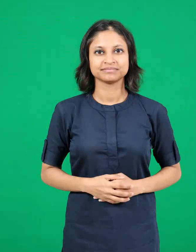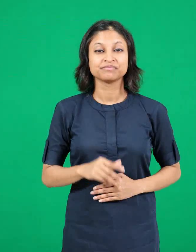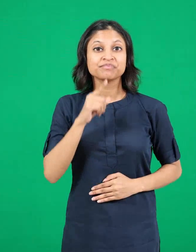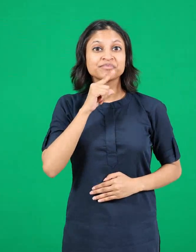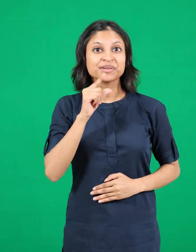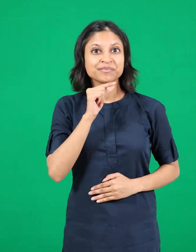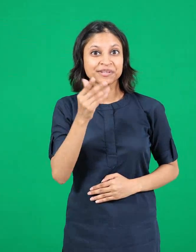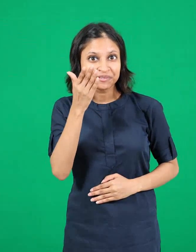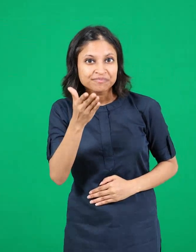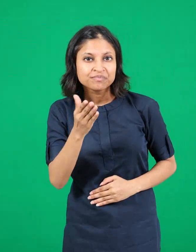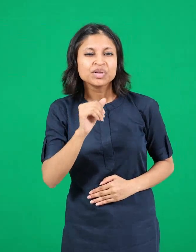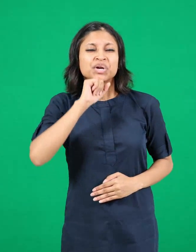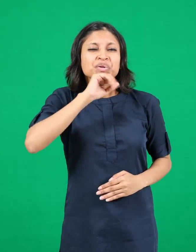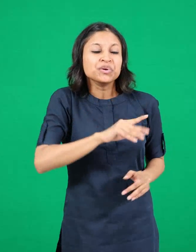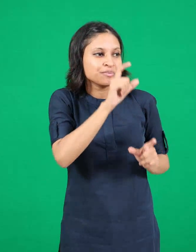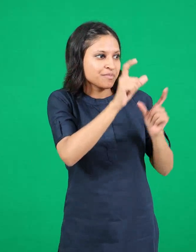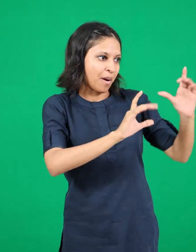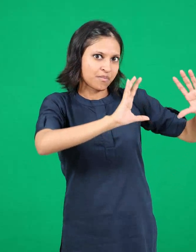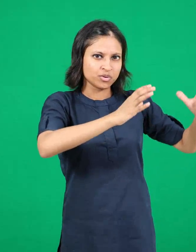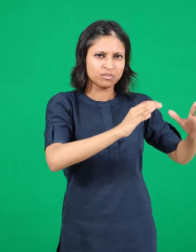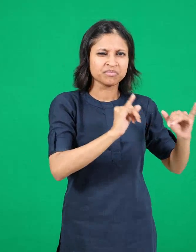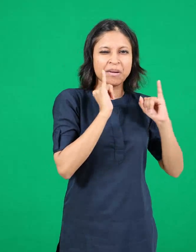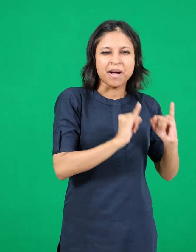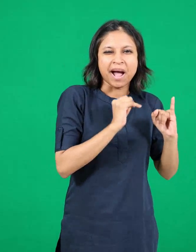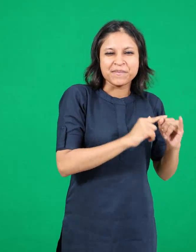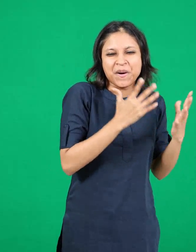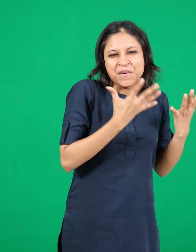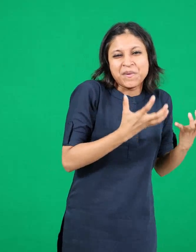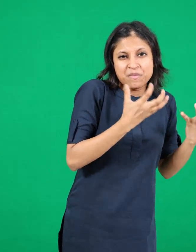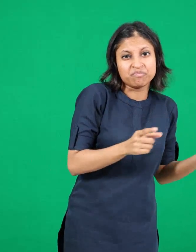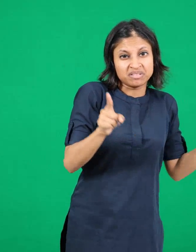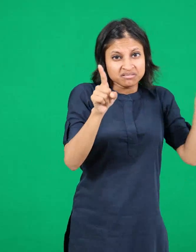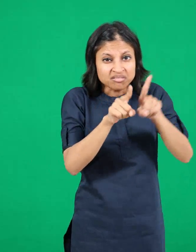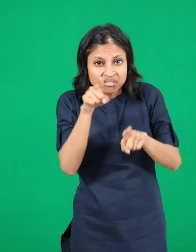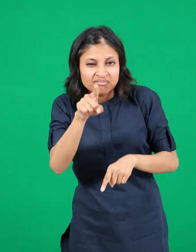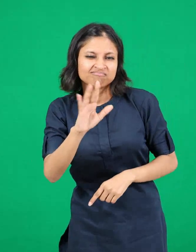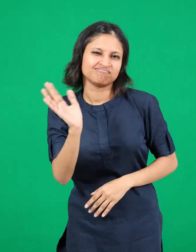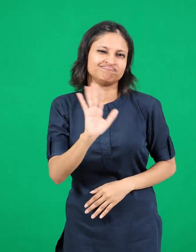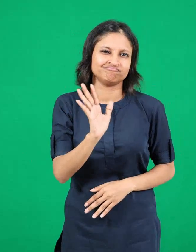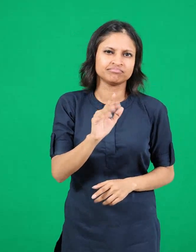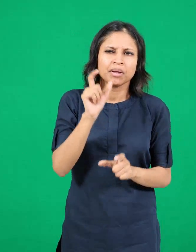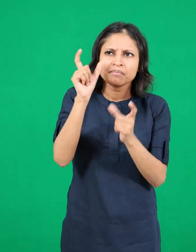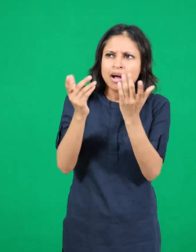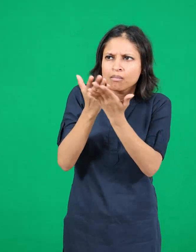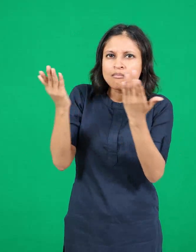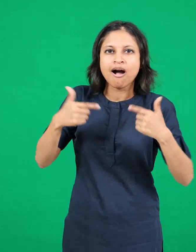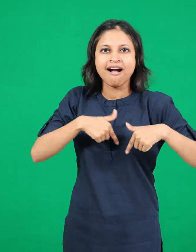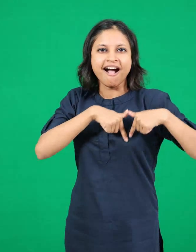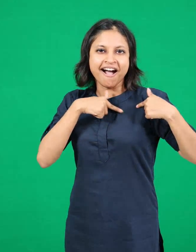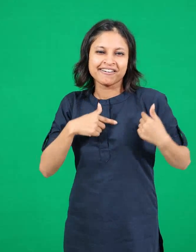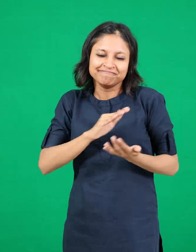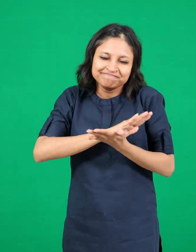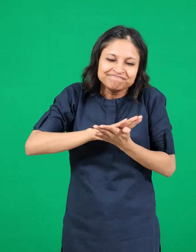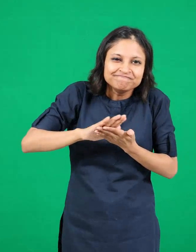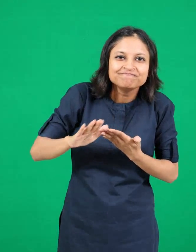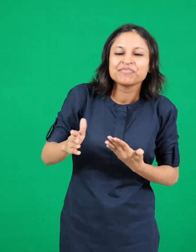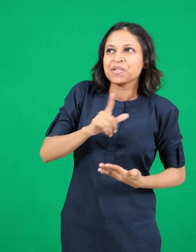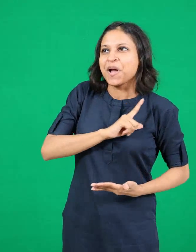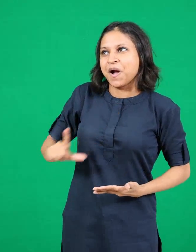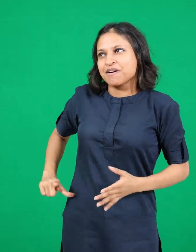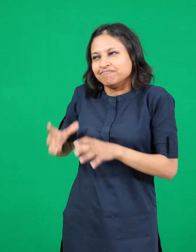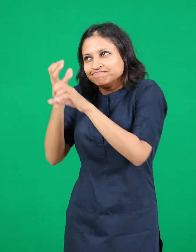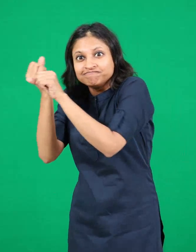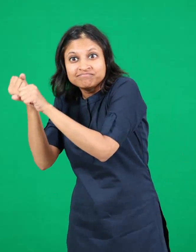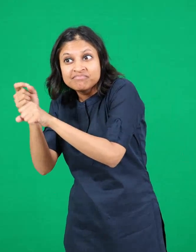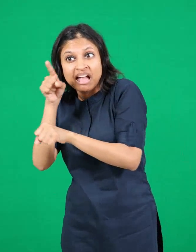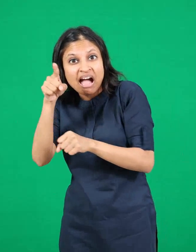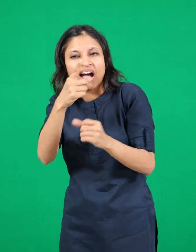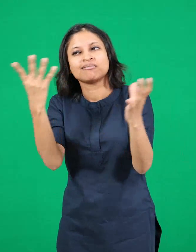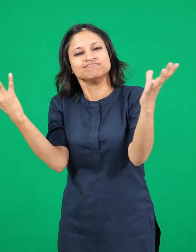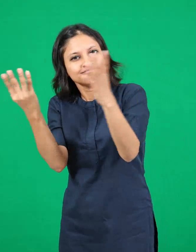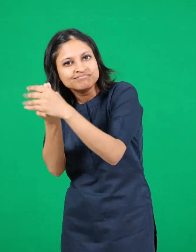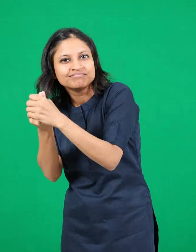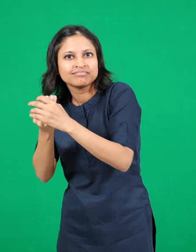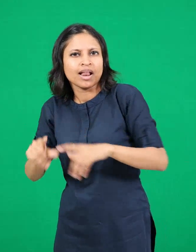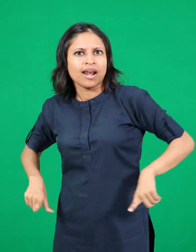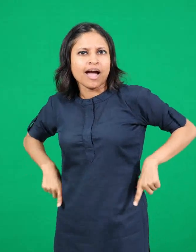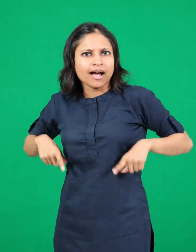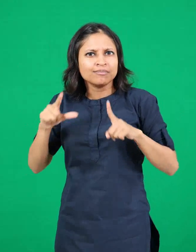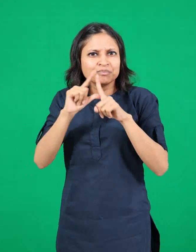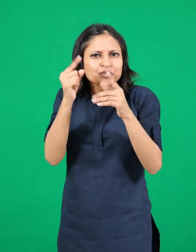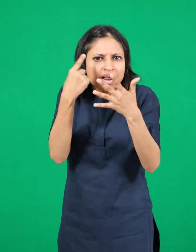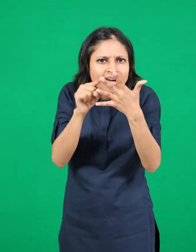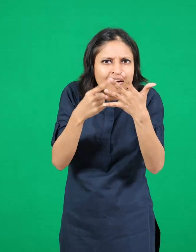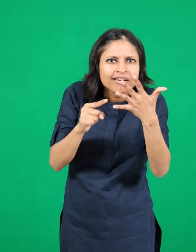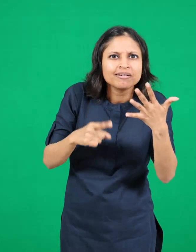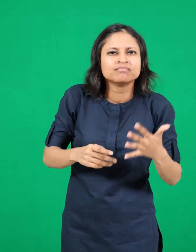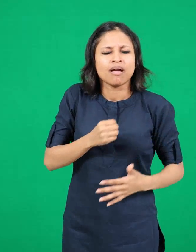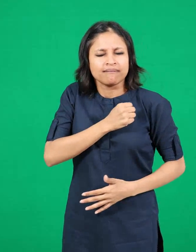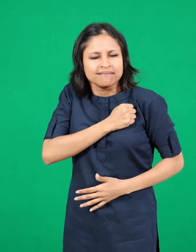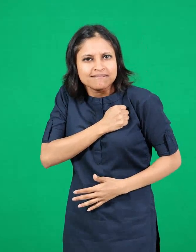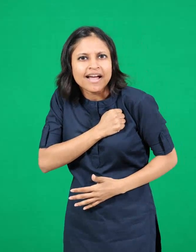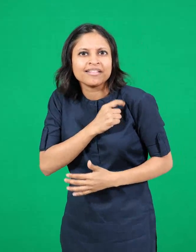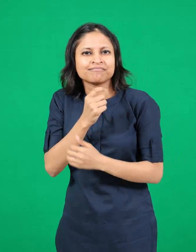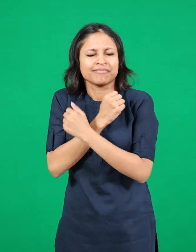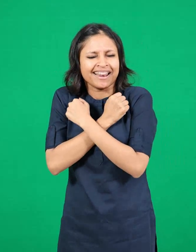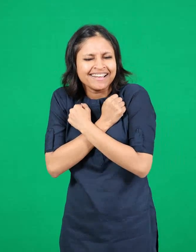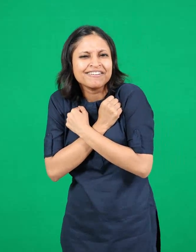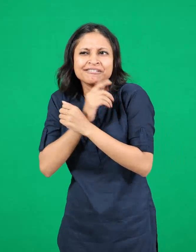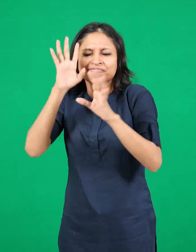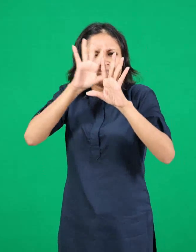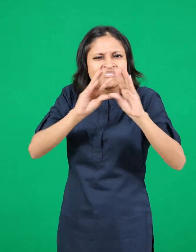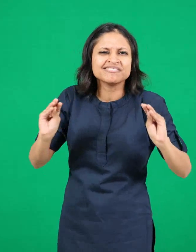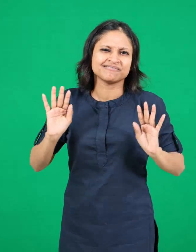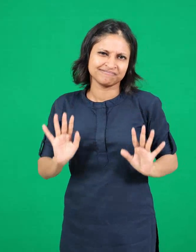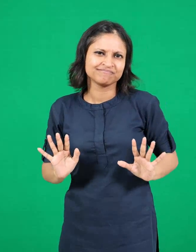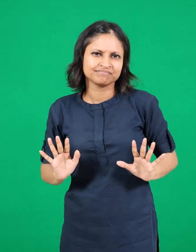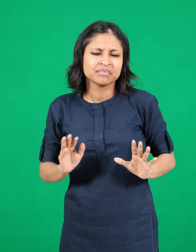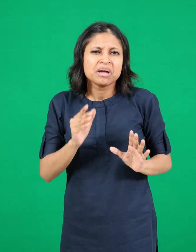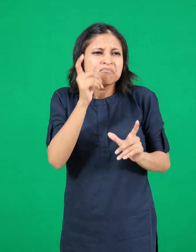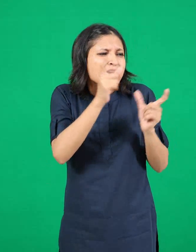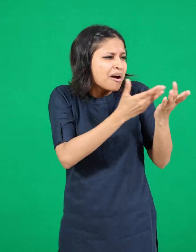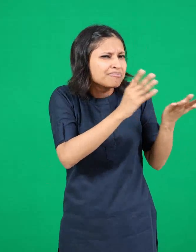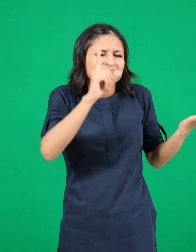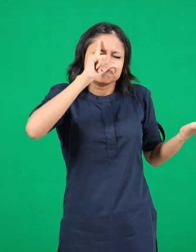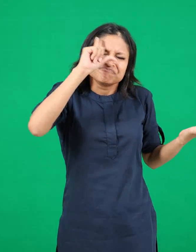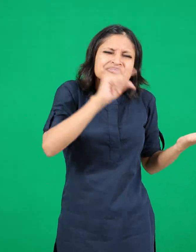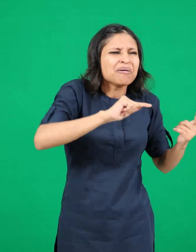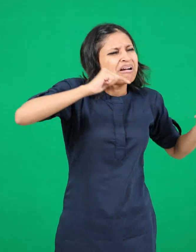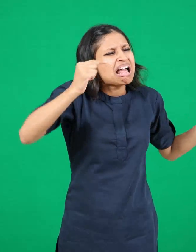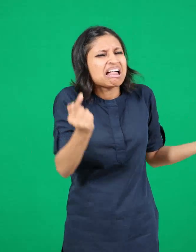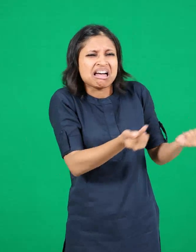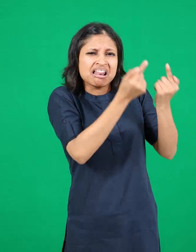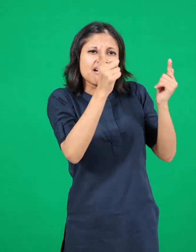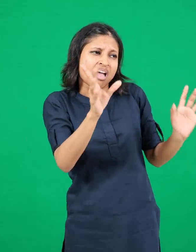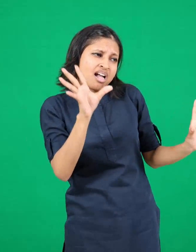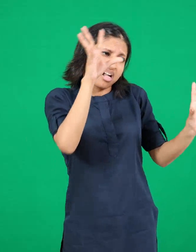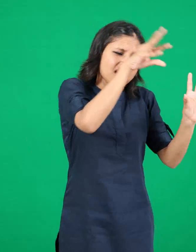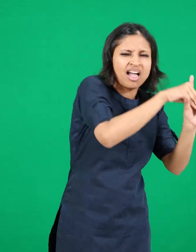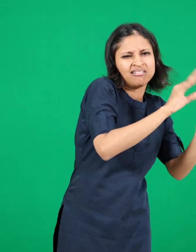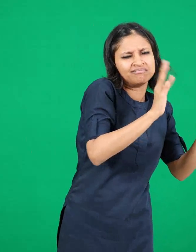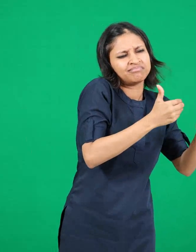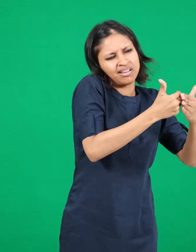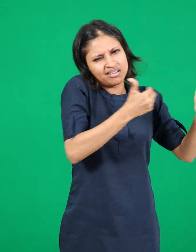Flee from youthful passions and pursue righteousness, faith, love, and peace, together with those who call on the Lord out of a pure heart.